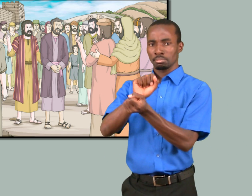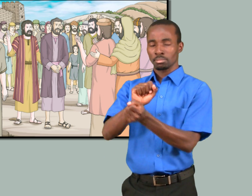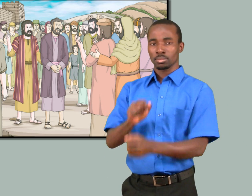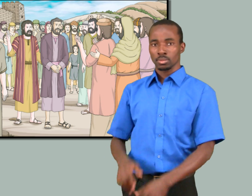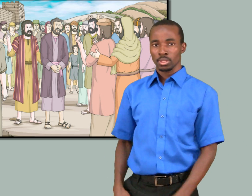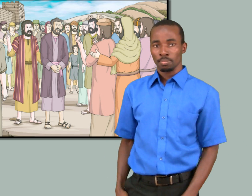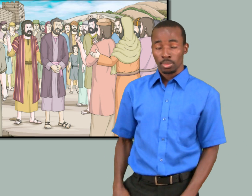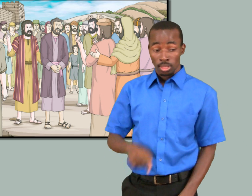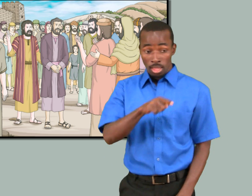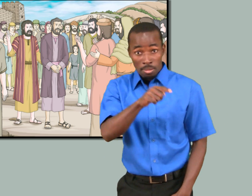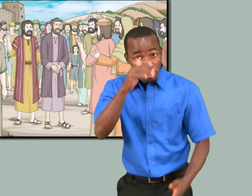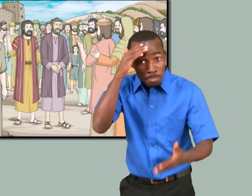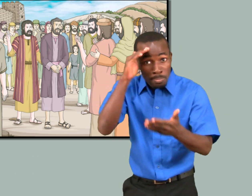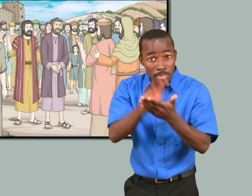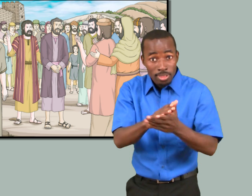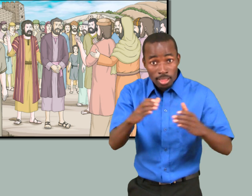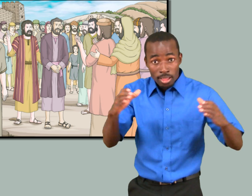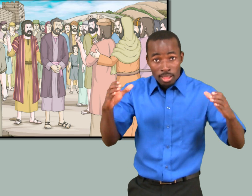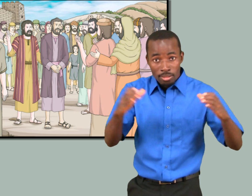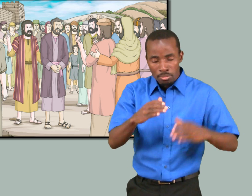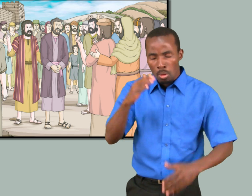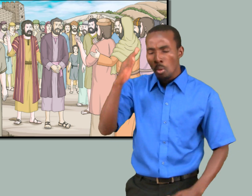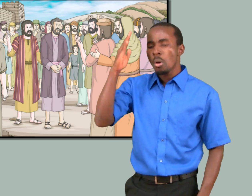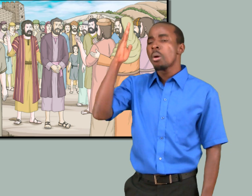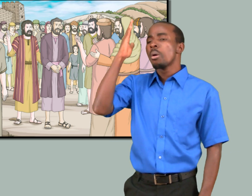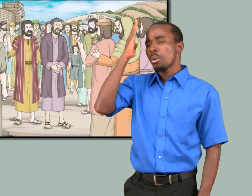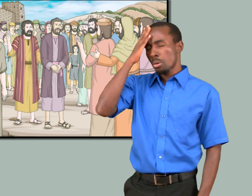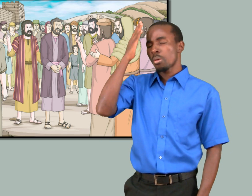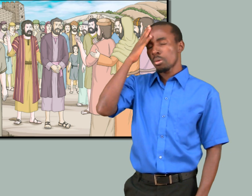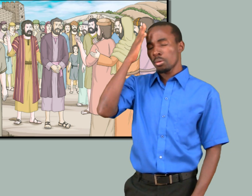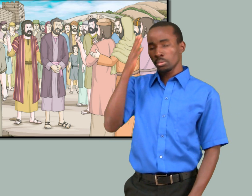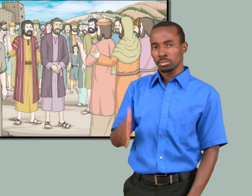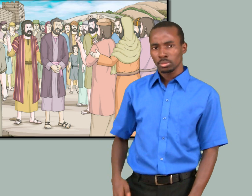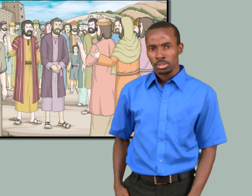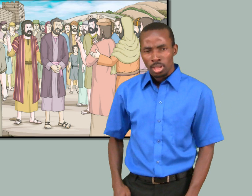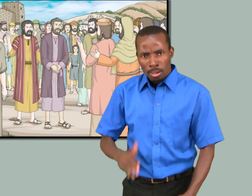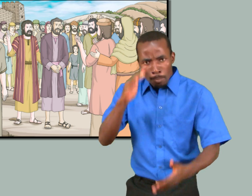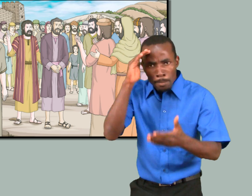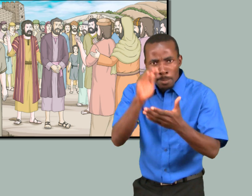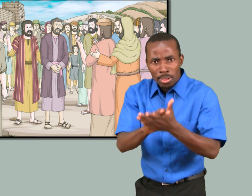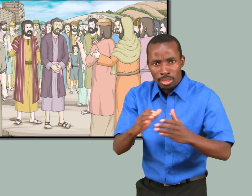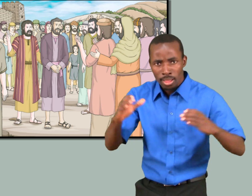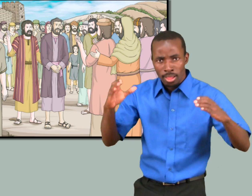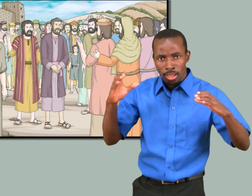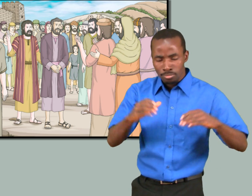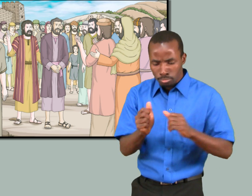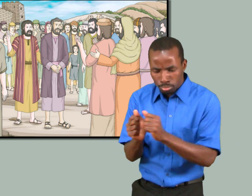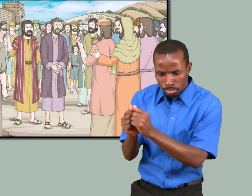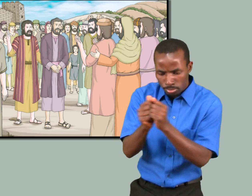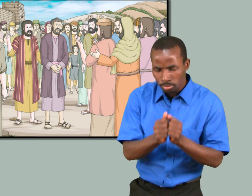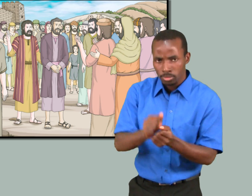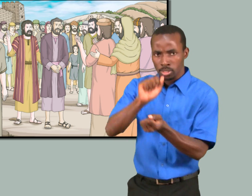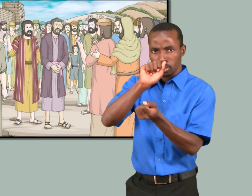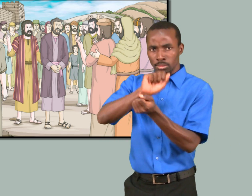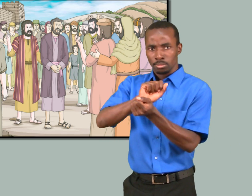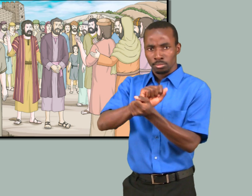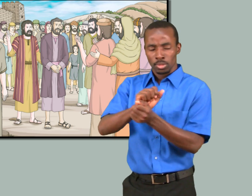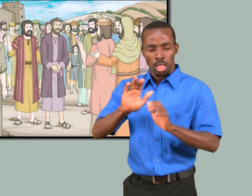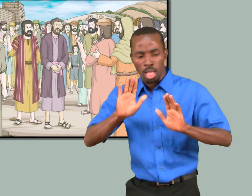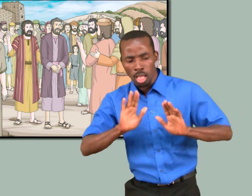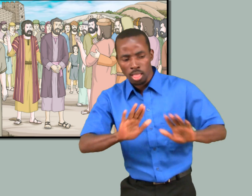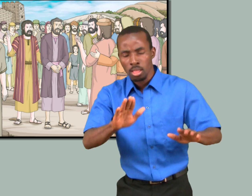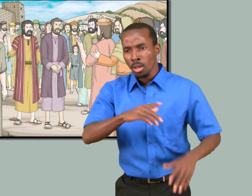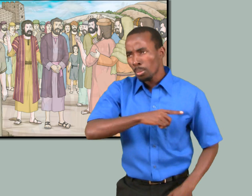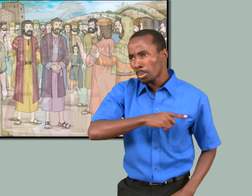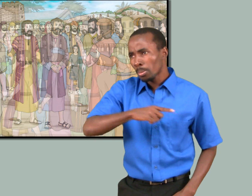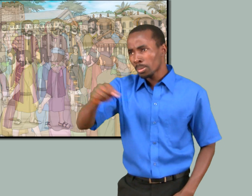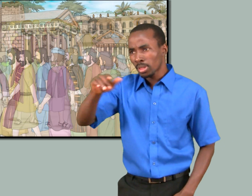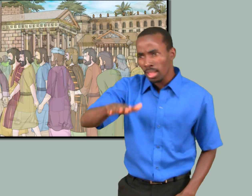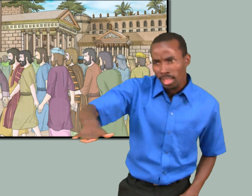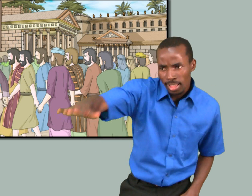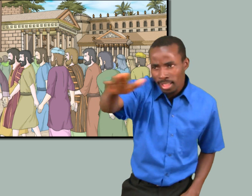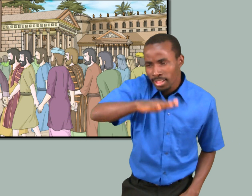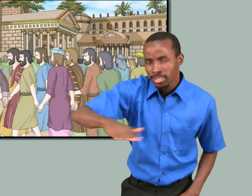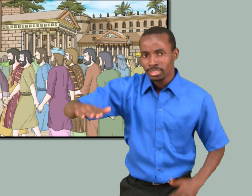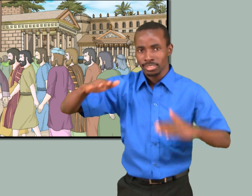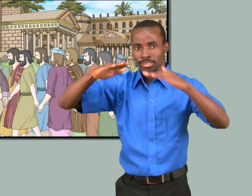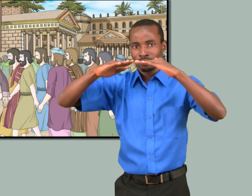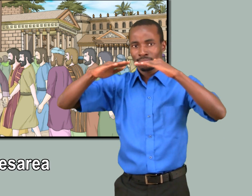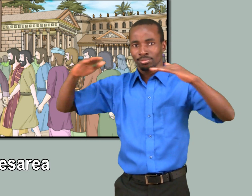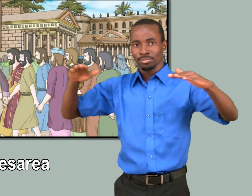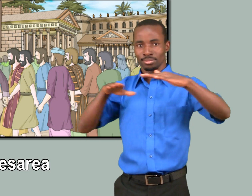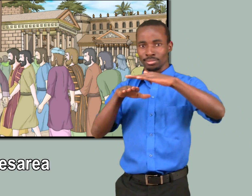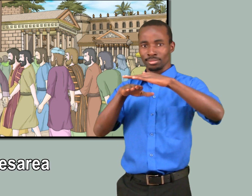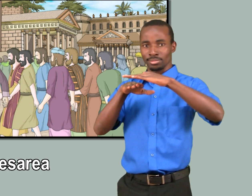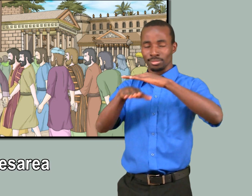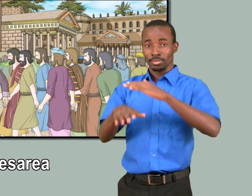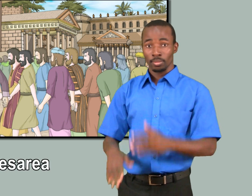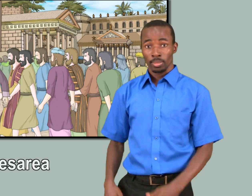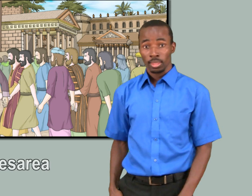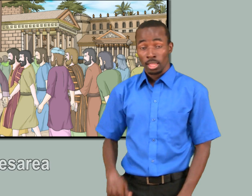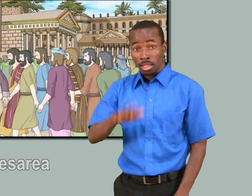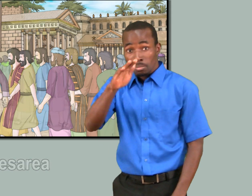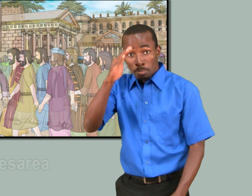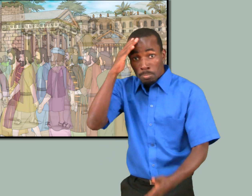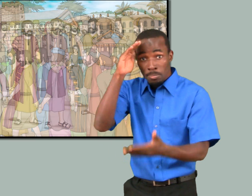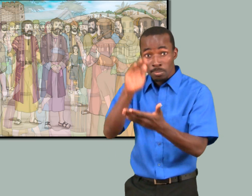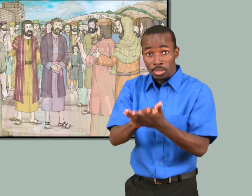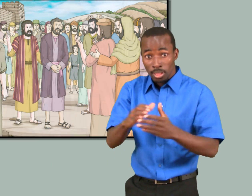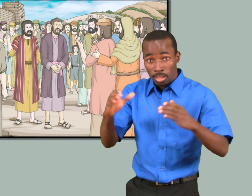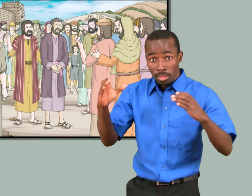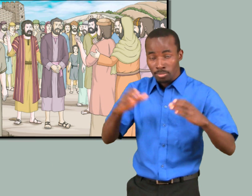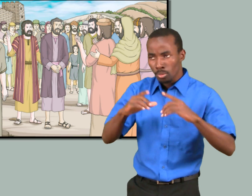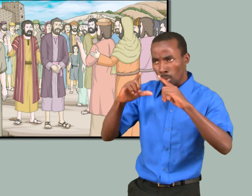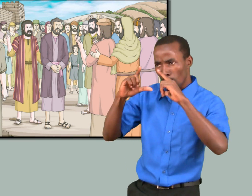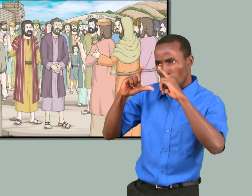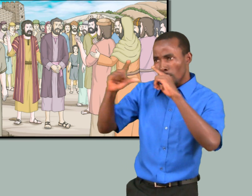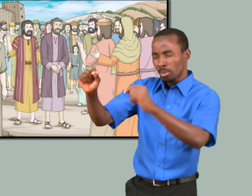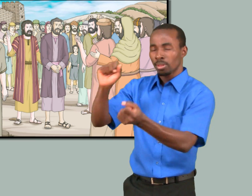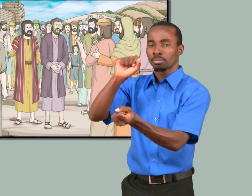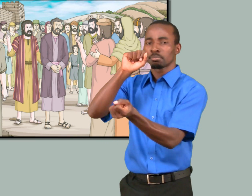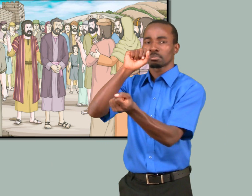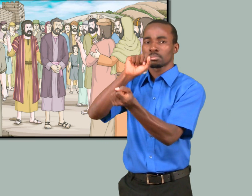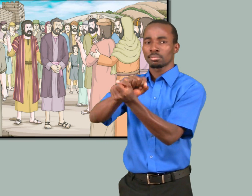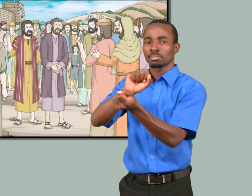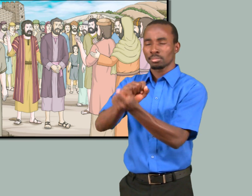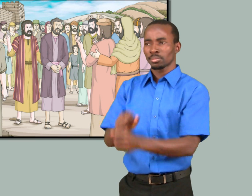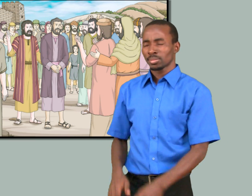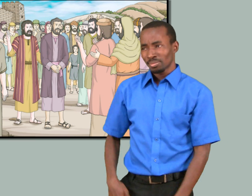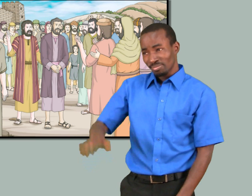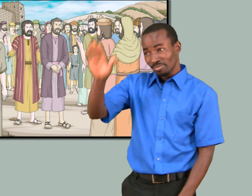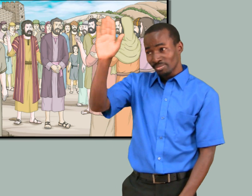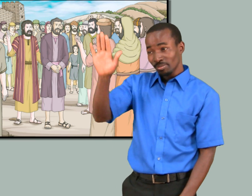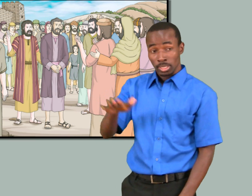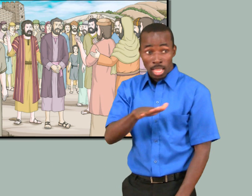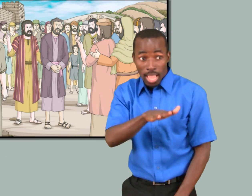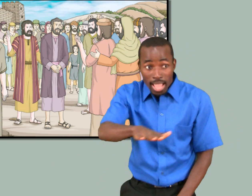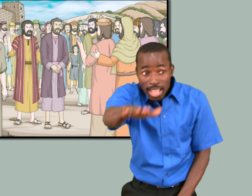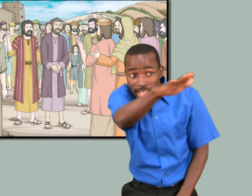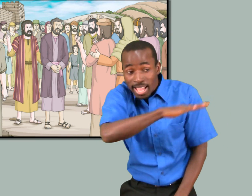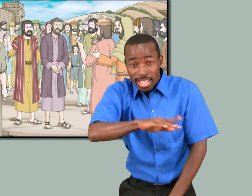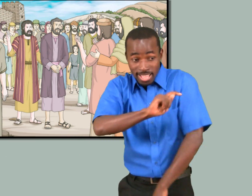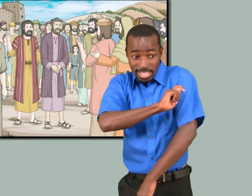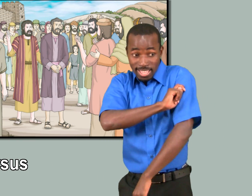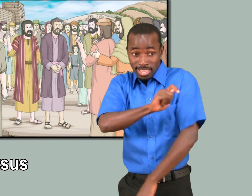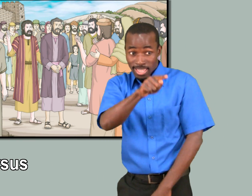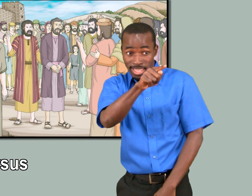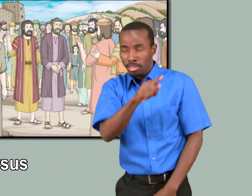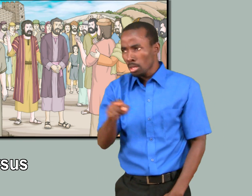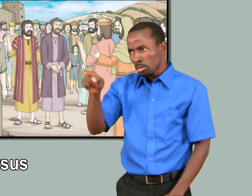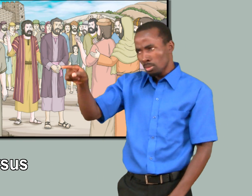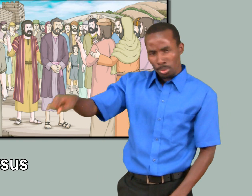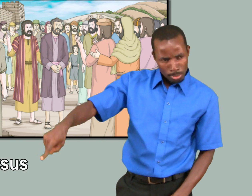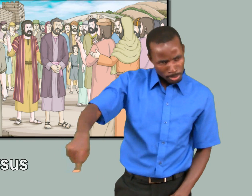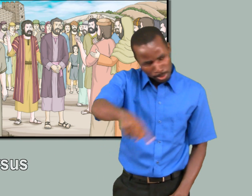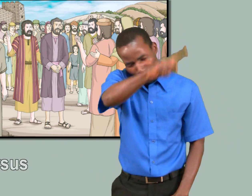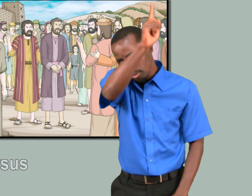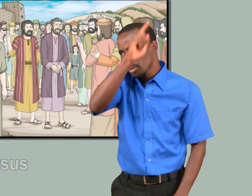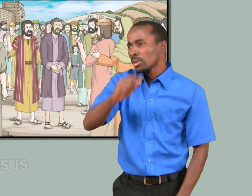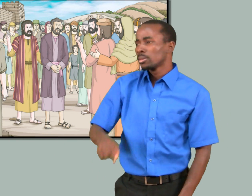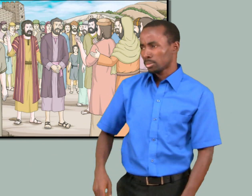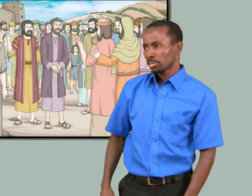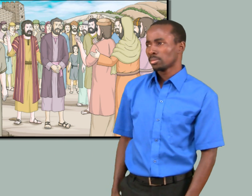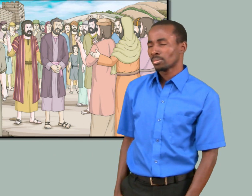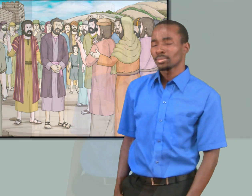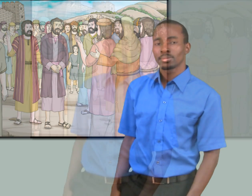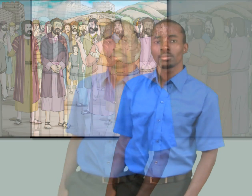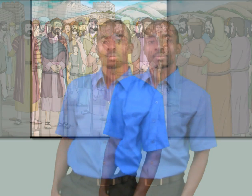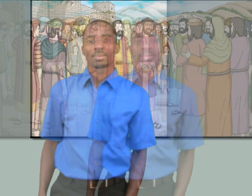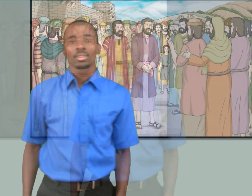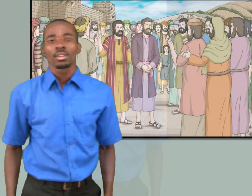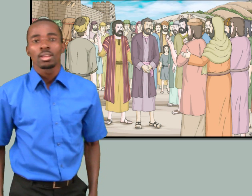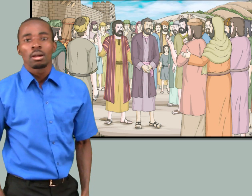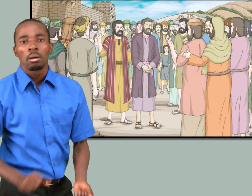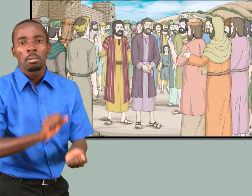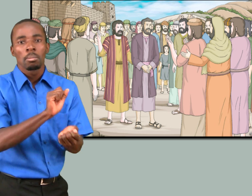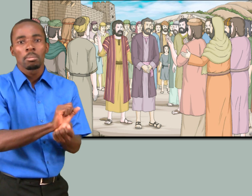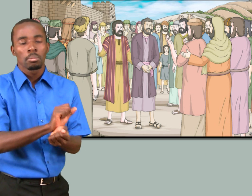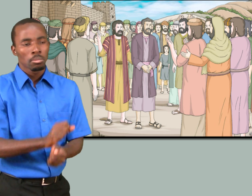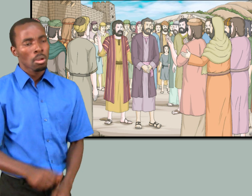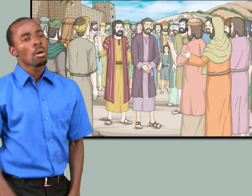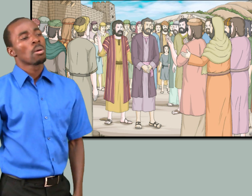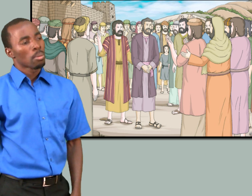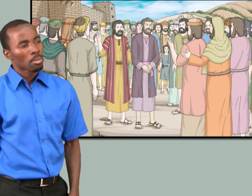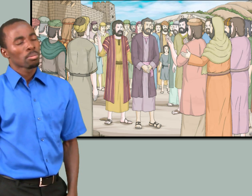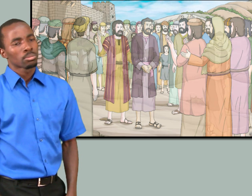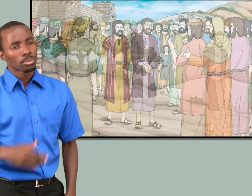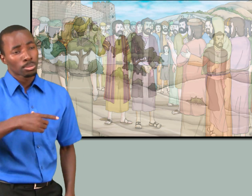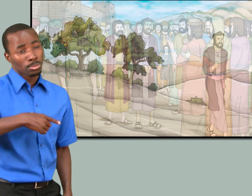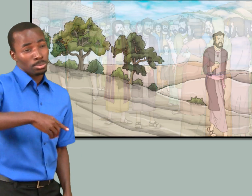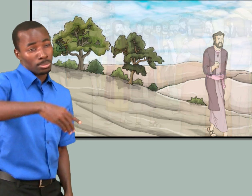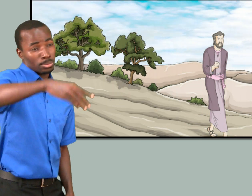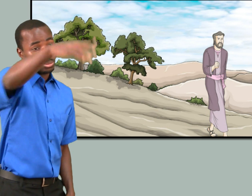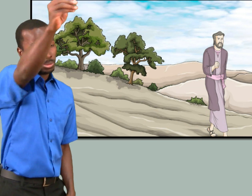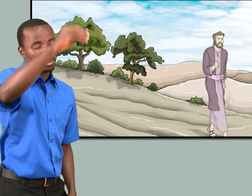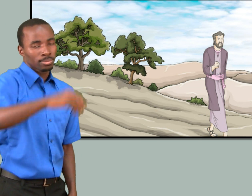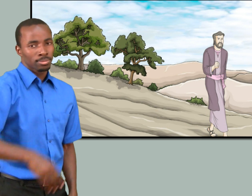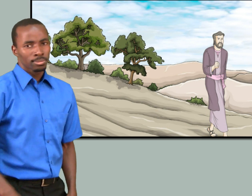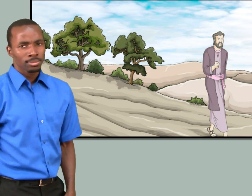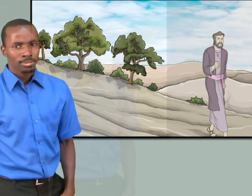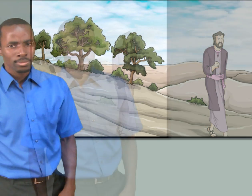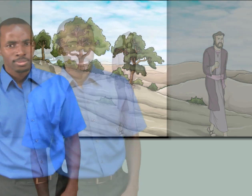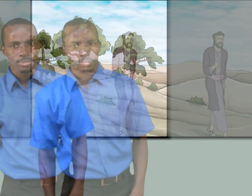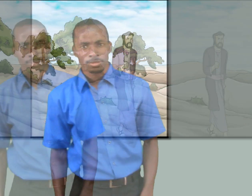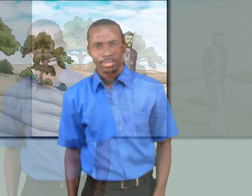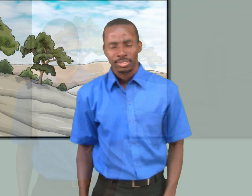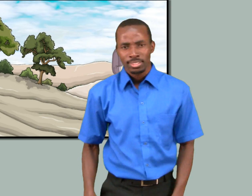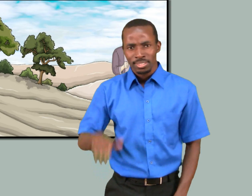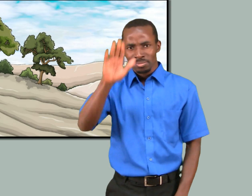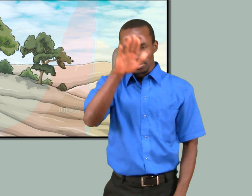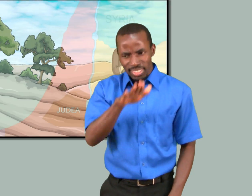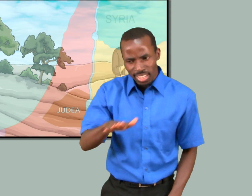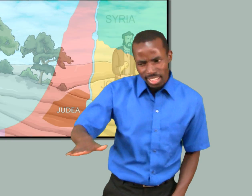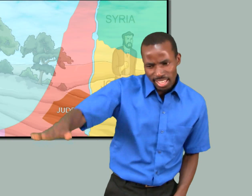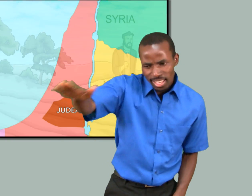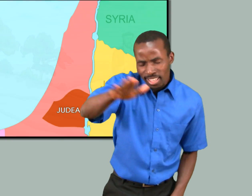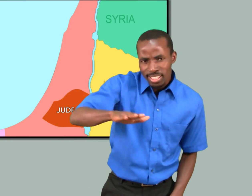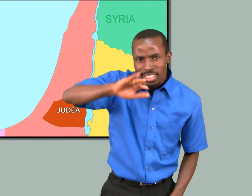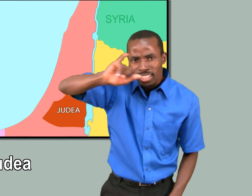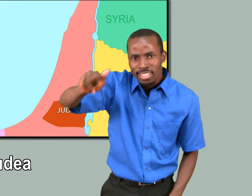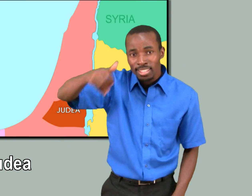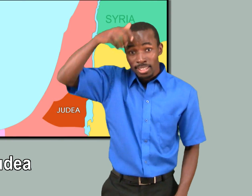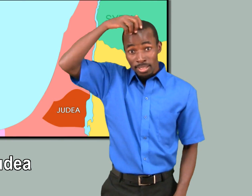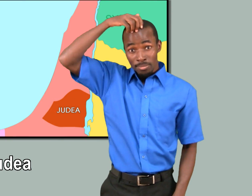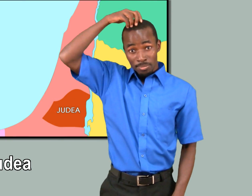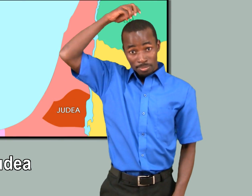When the brothers learned of this, they took him down to Caesarea and sent him off to Tarsus.